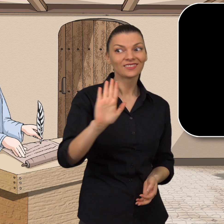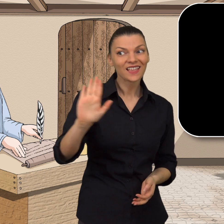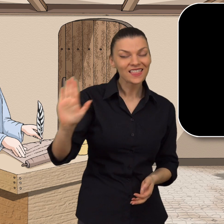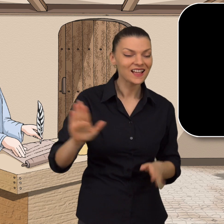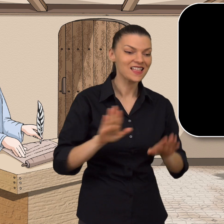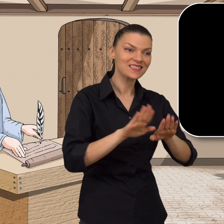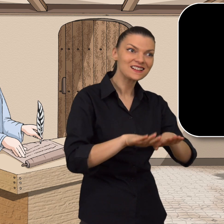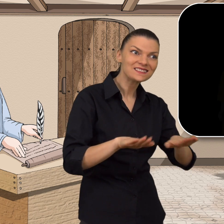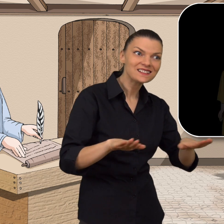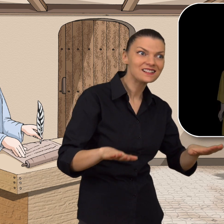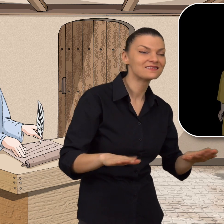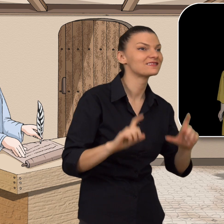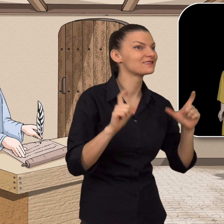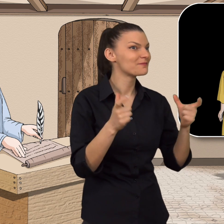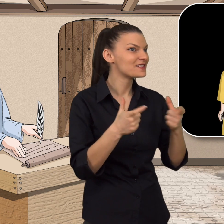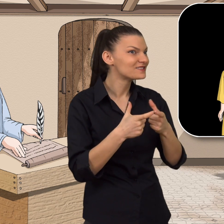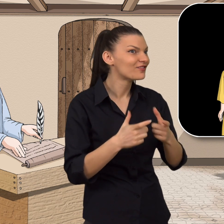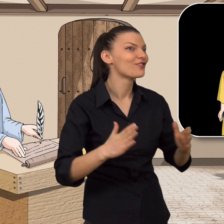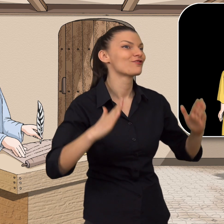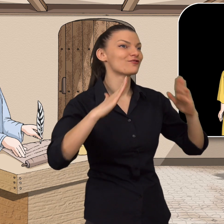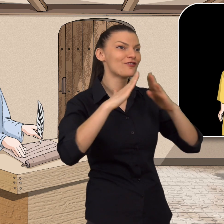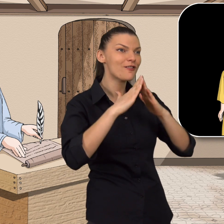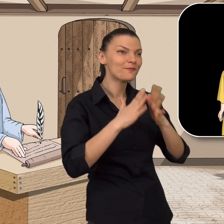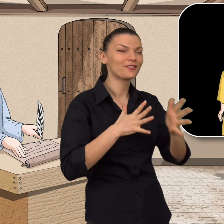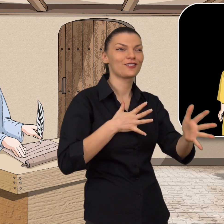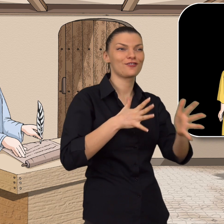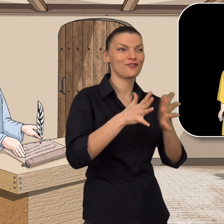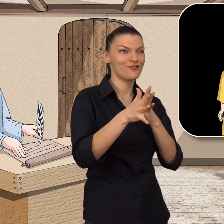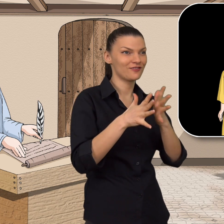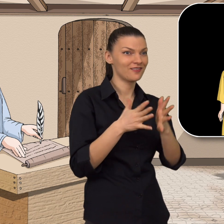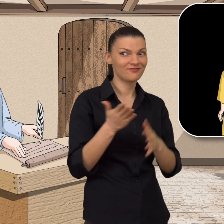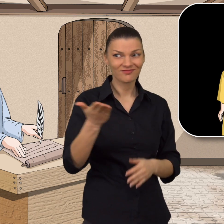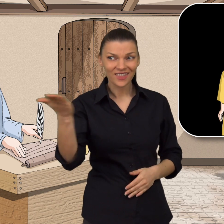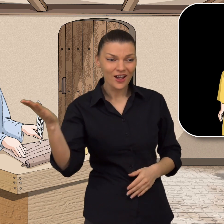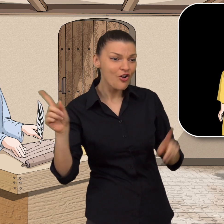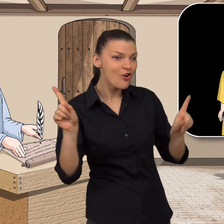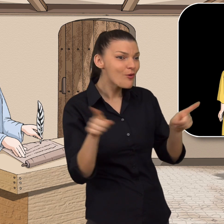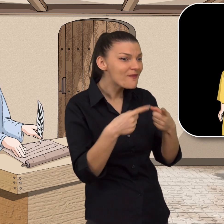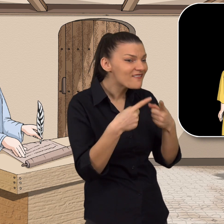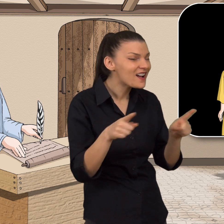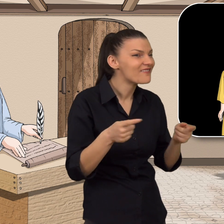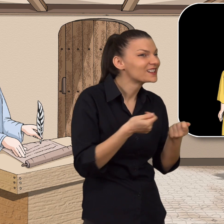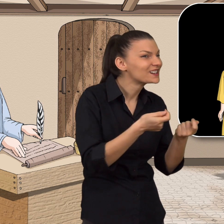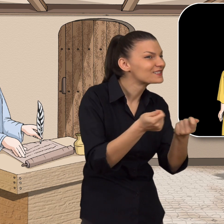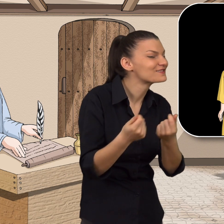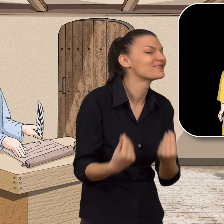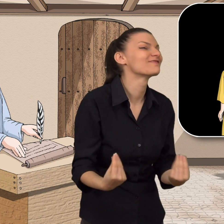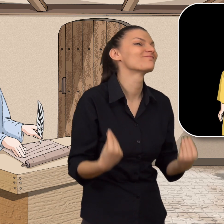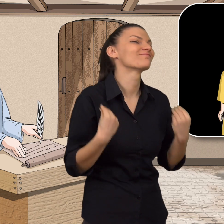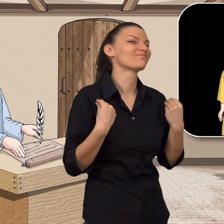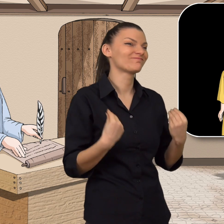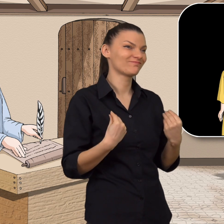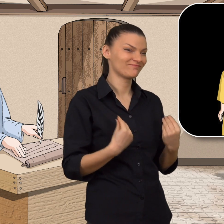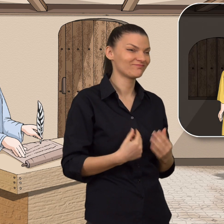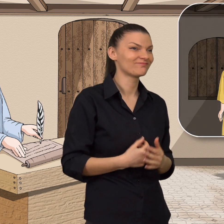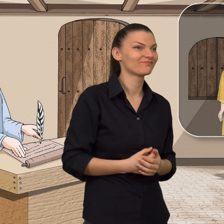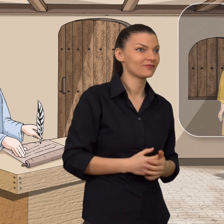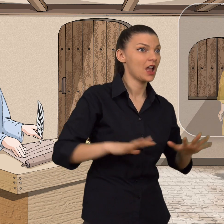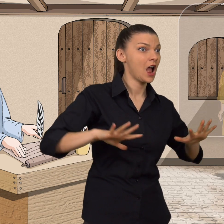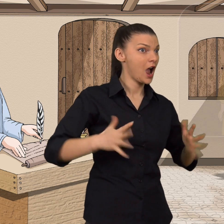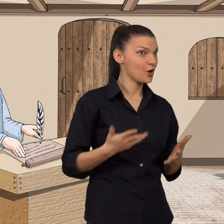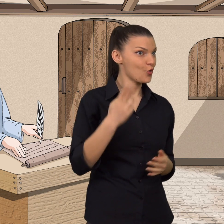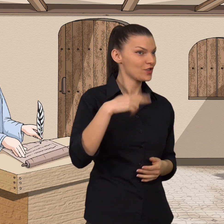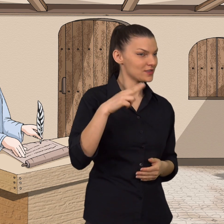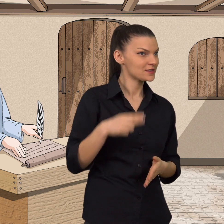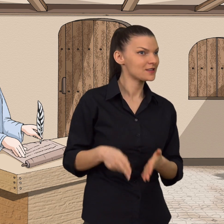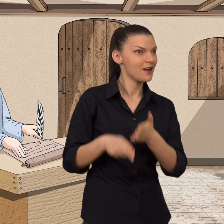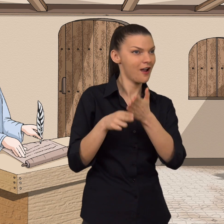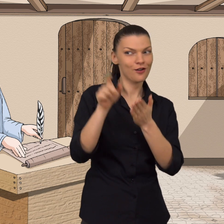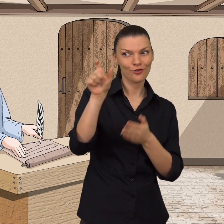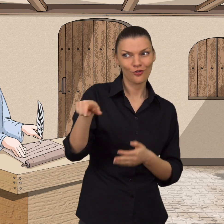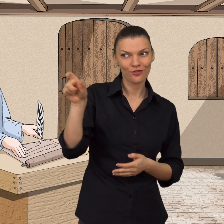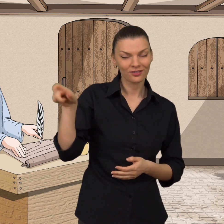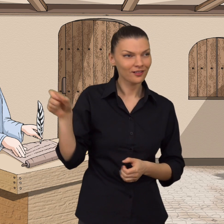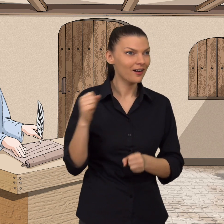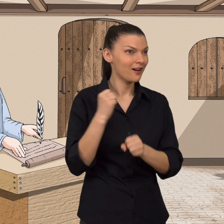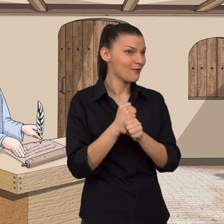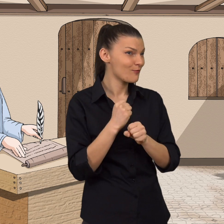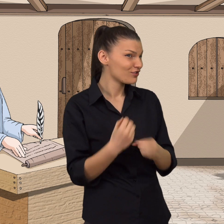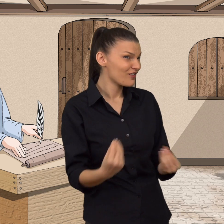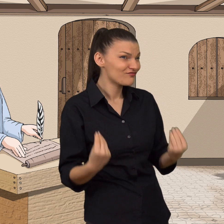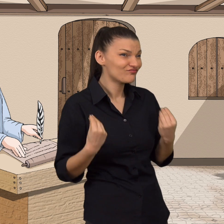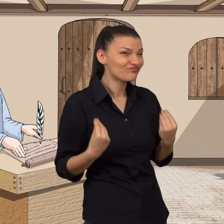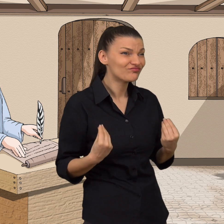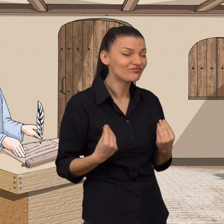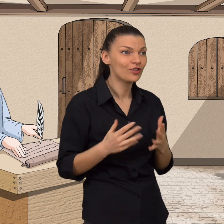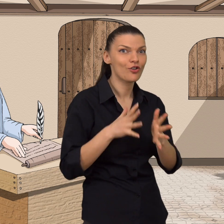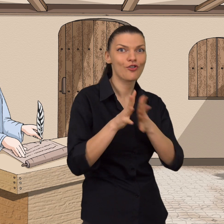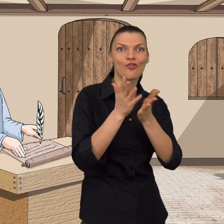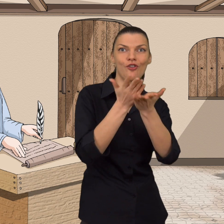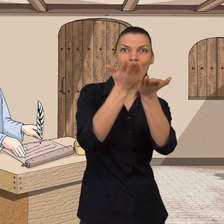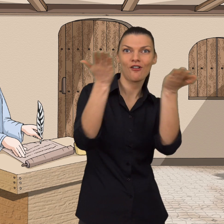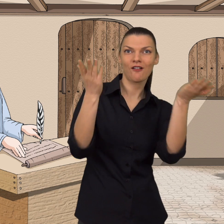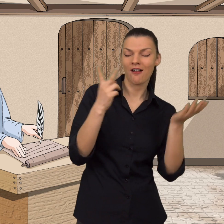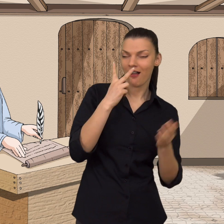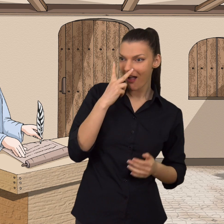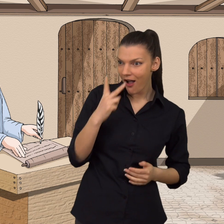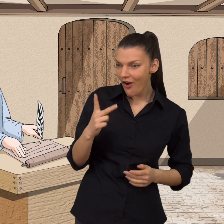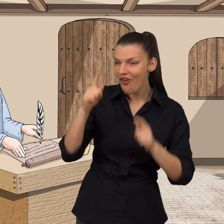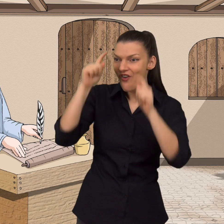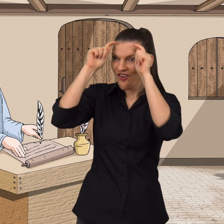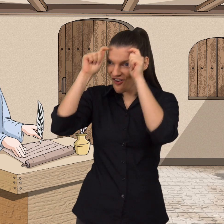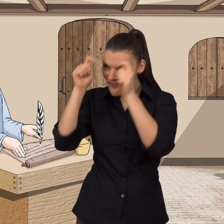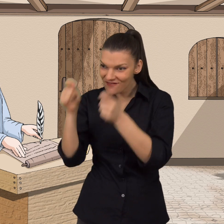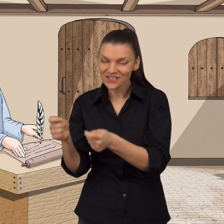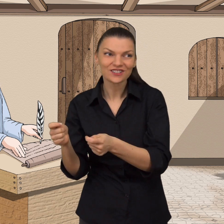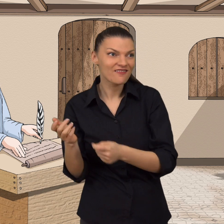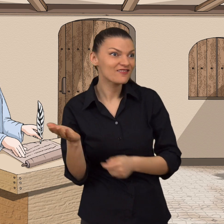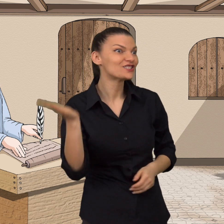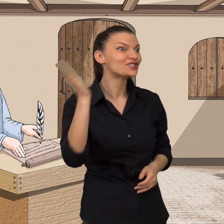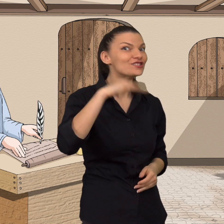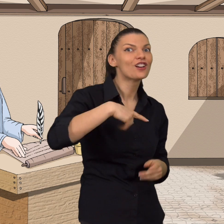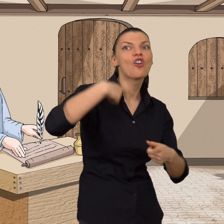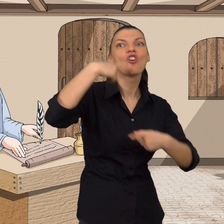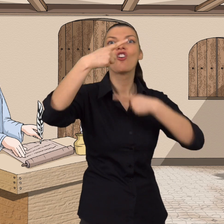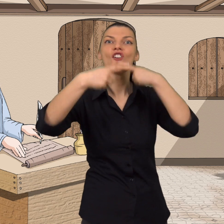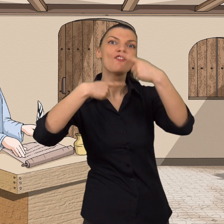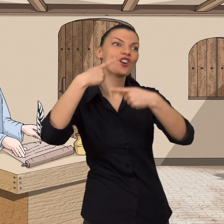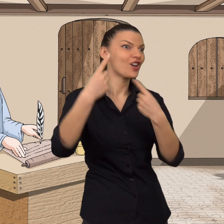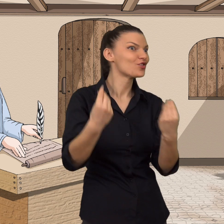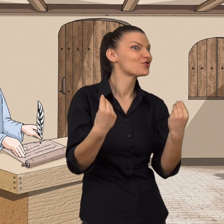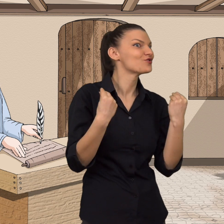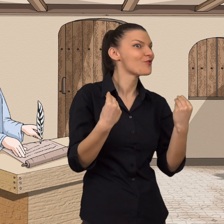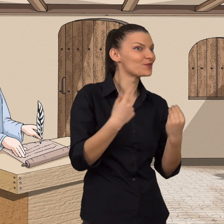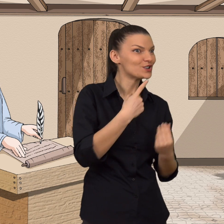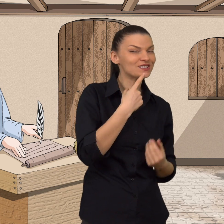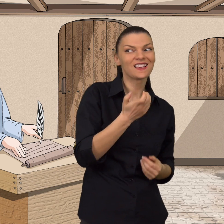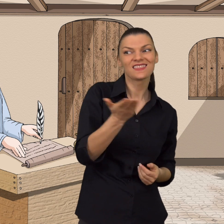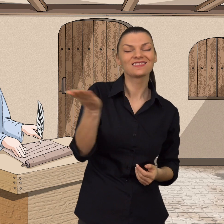A deacon must be the husband of but one wife, a good manager of his children and of his own household.